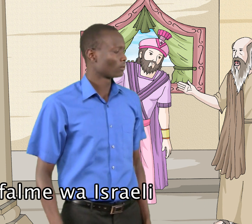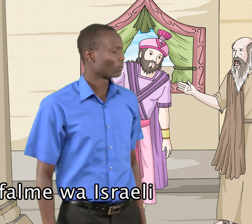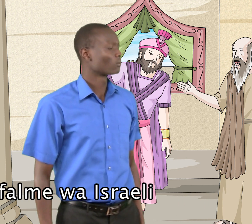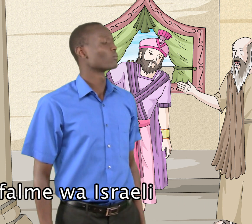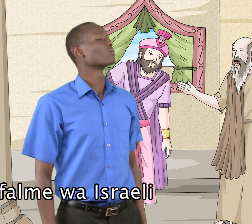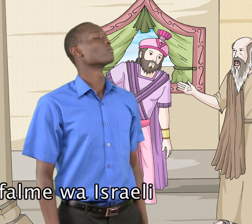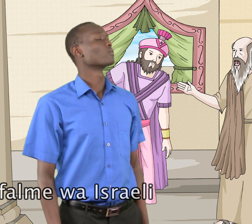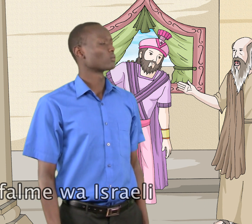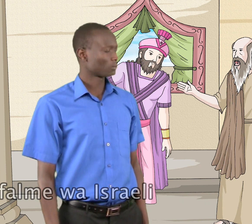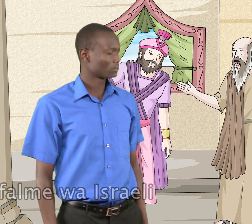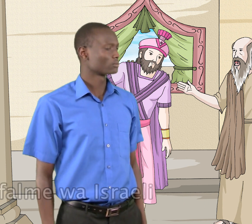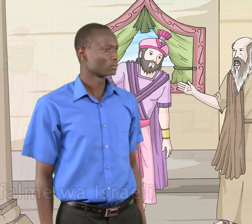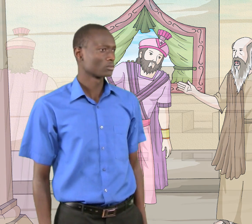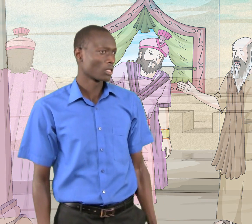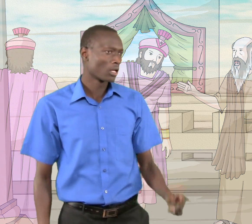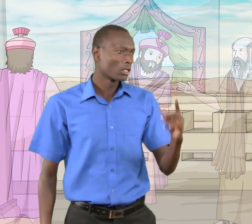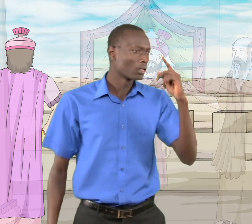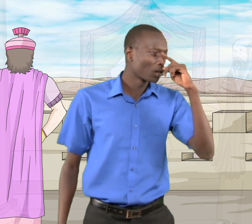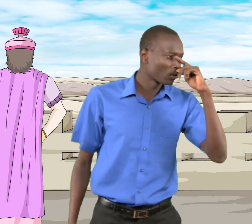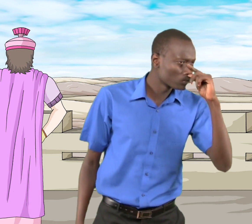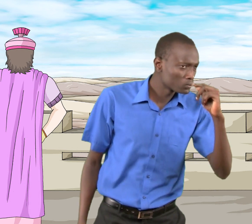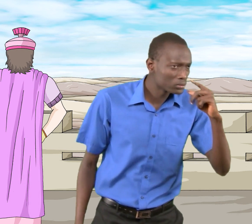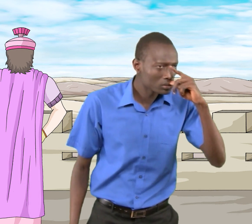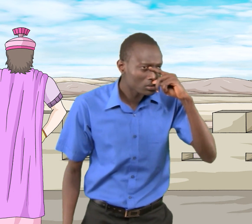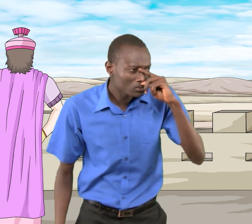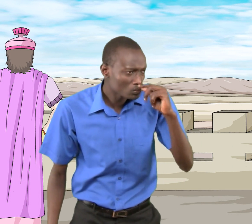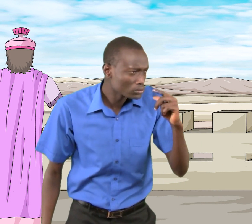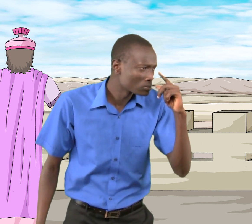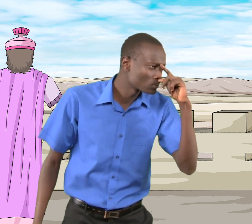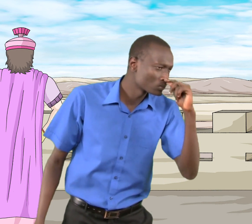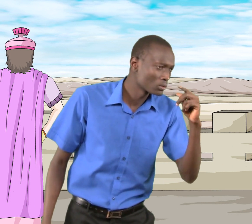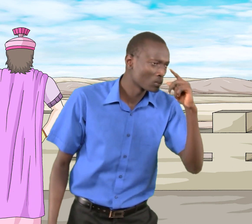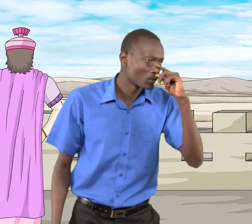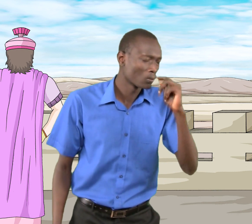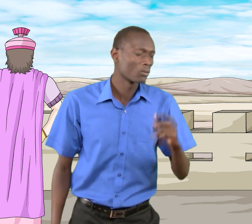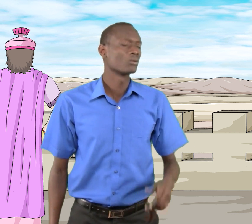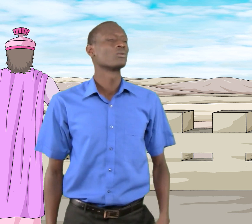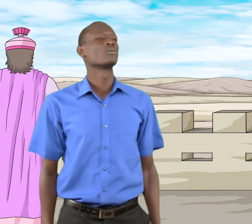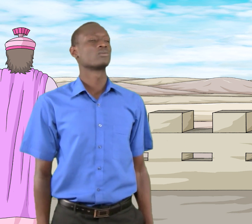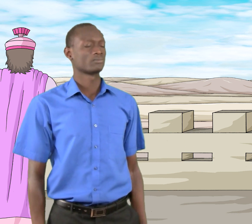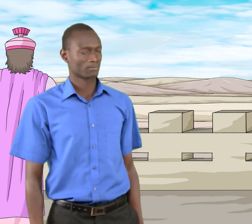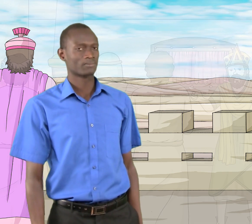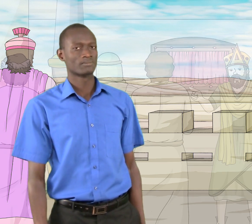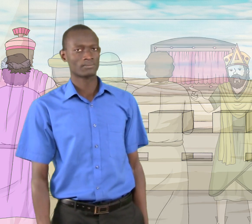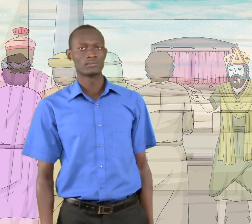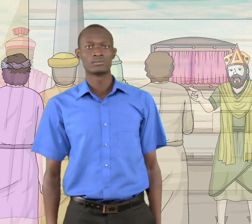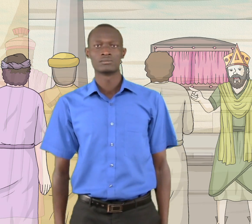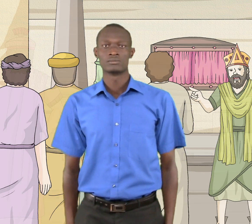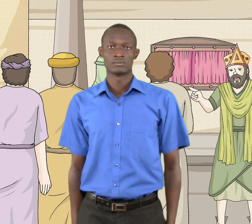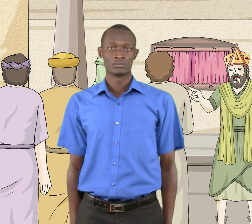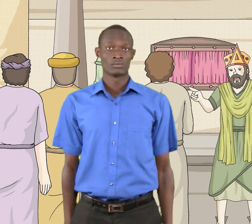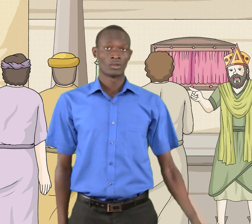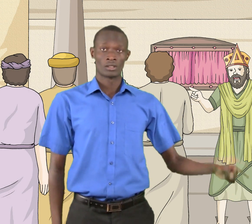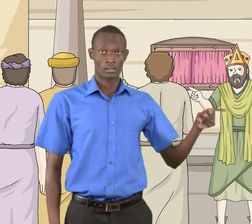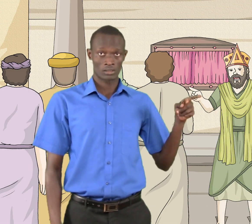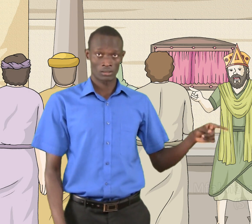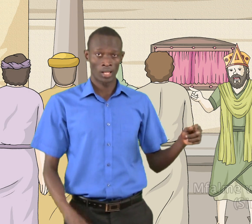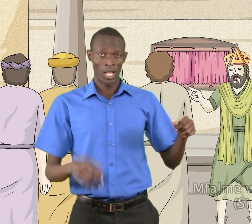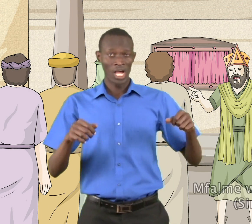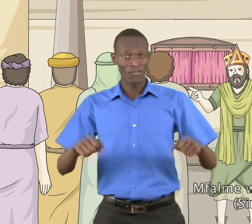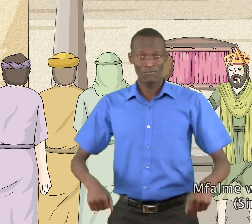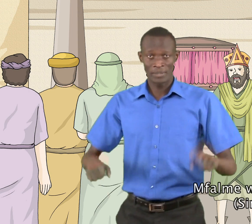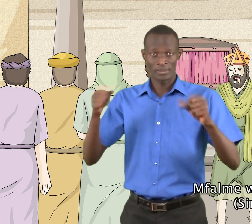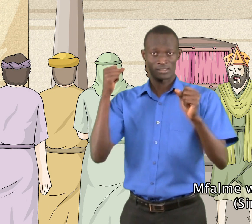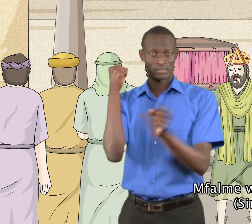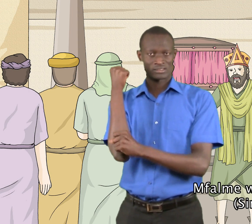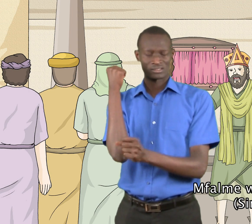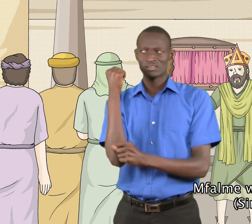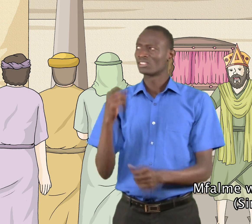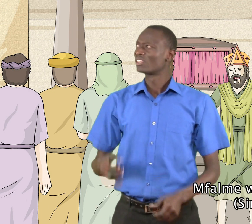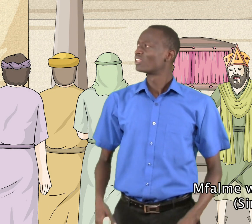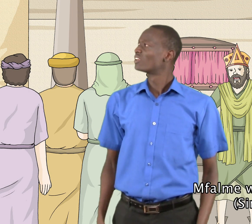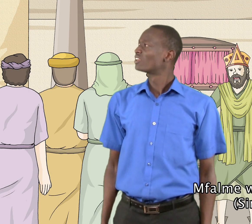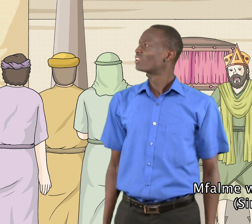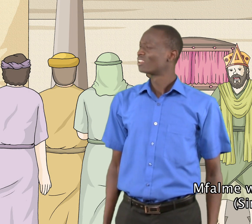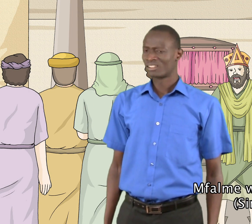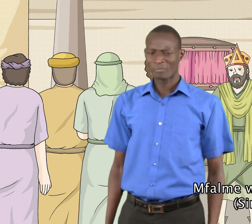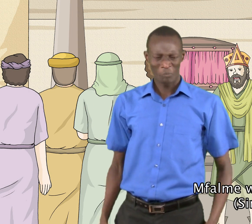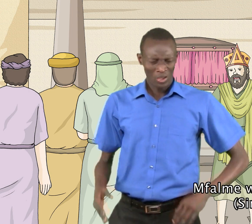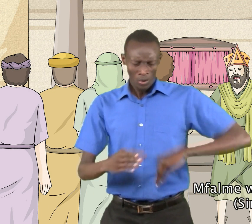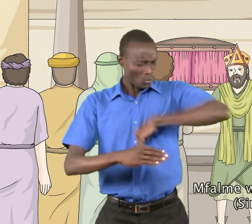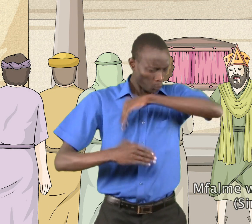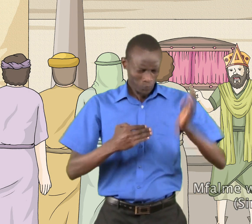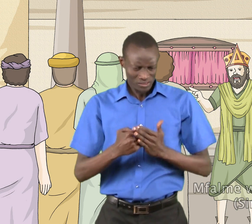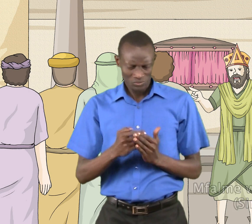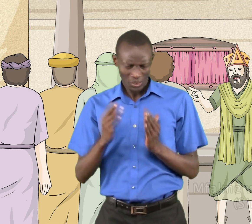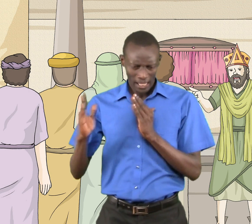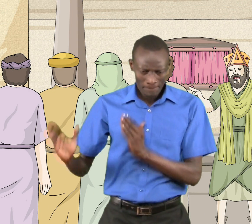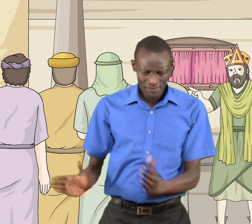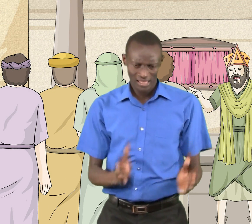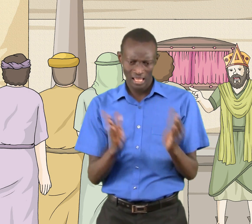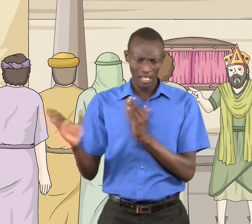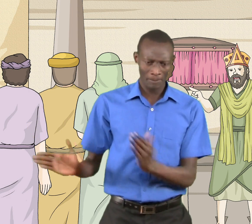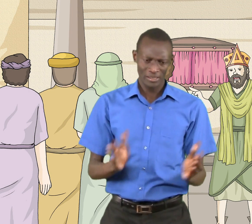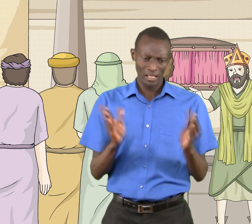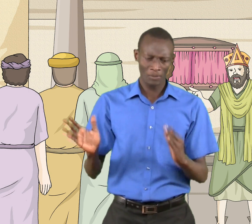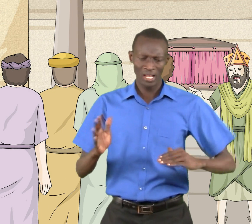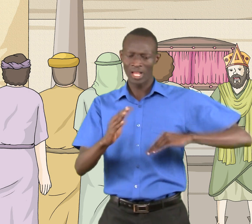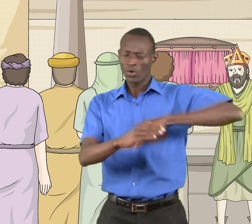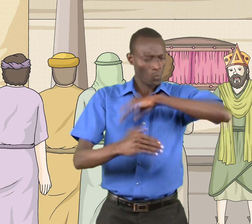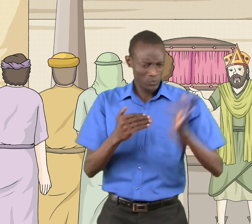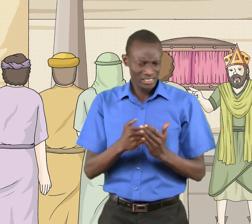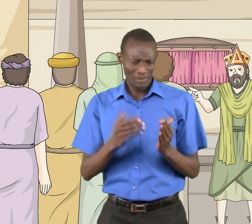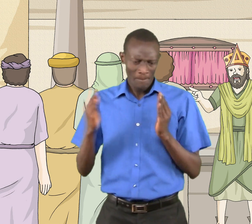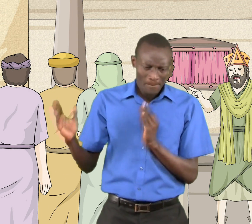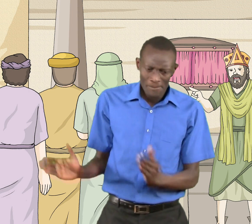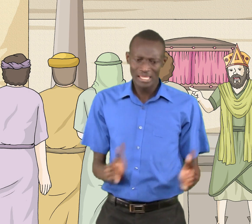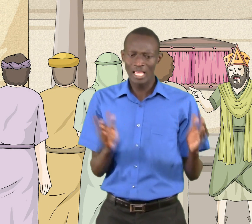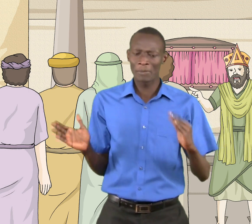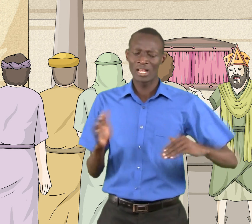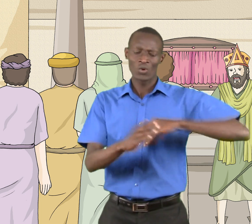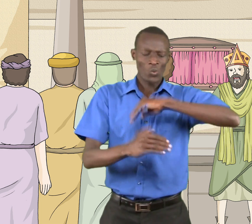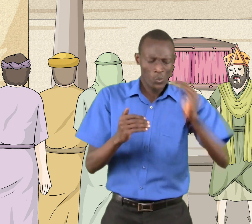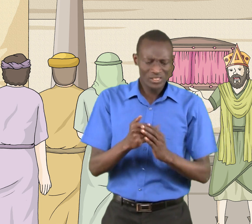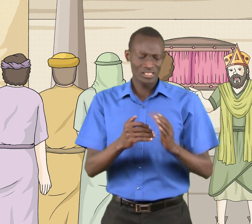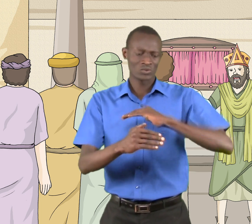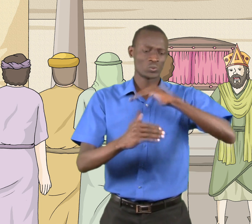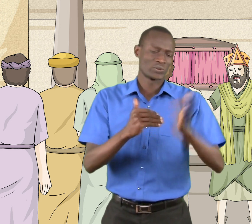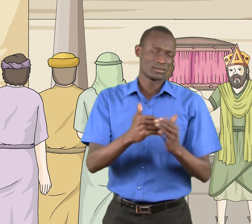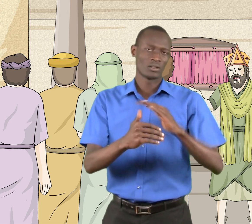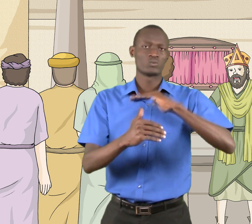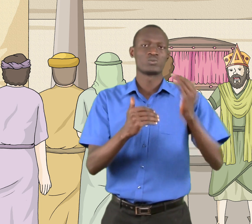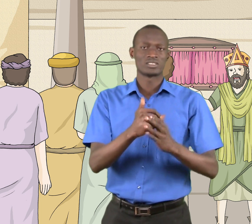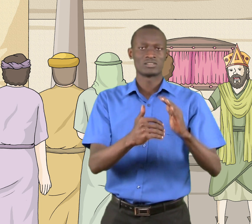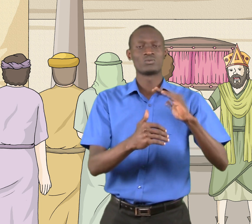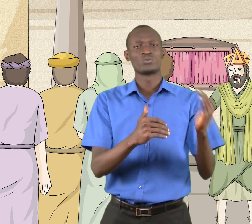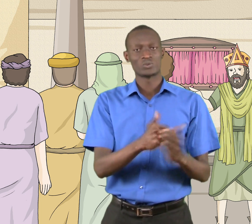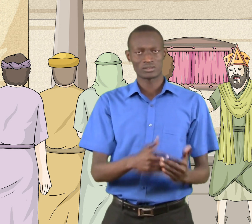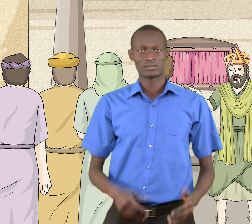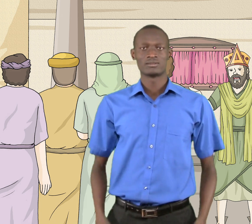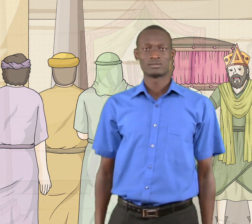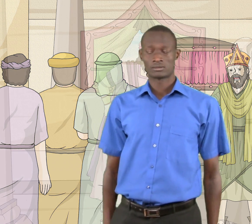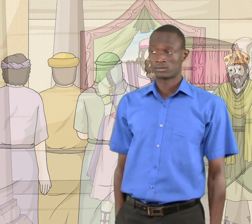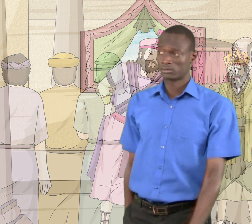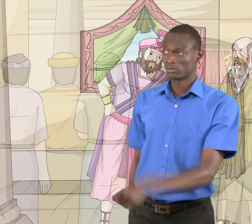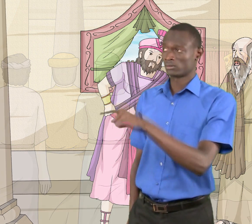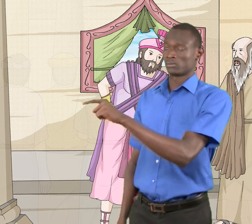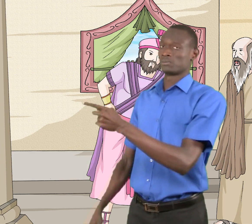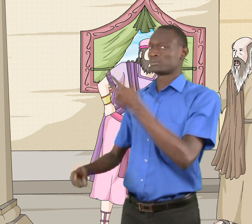So the king of Israel sent word to the place the man of God had pointed out.